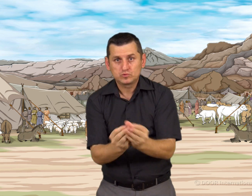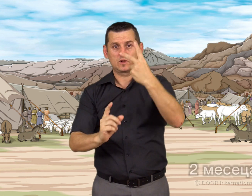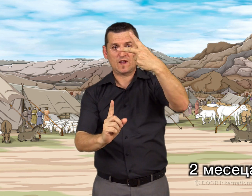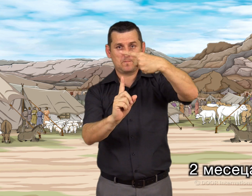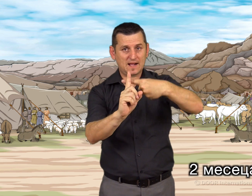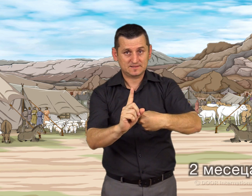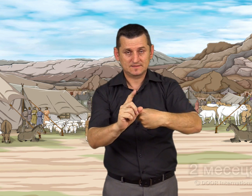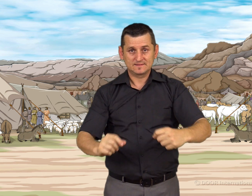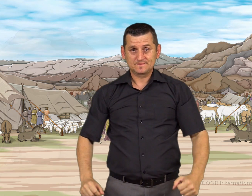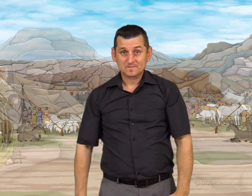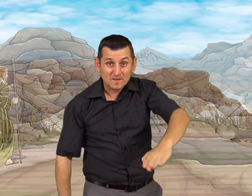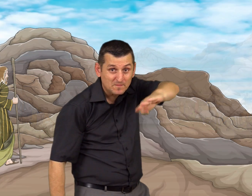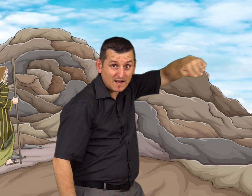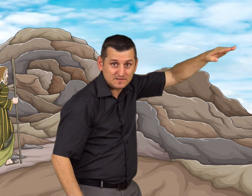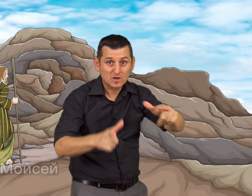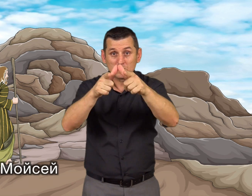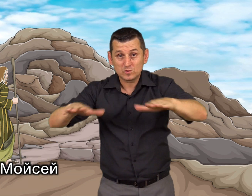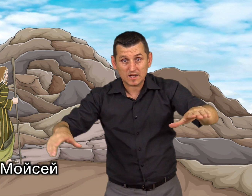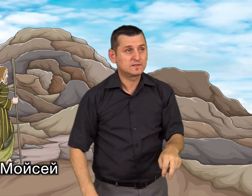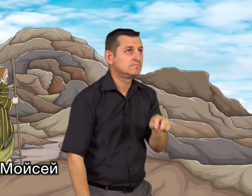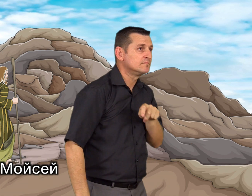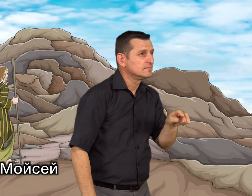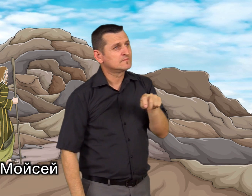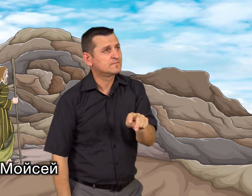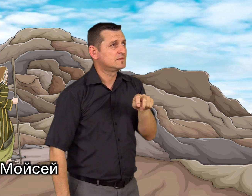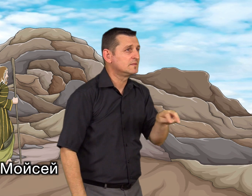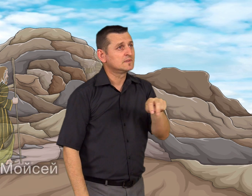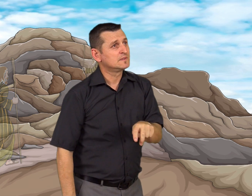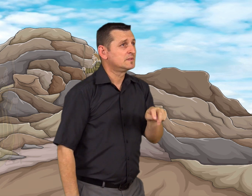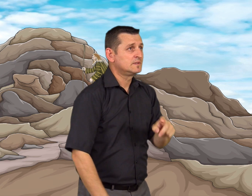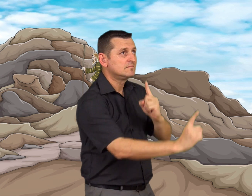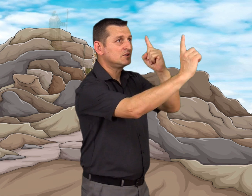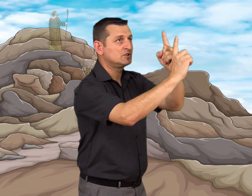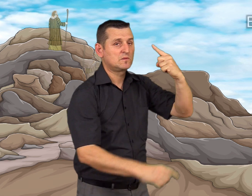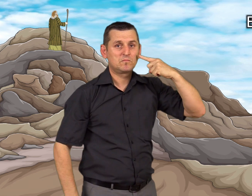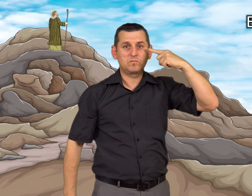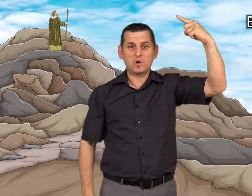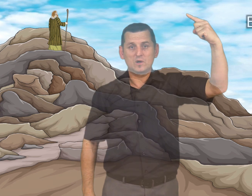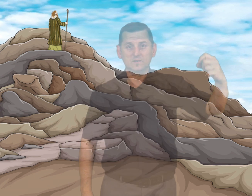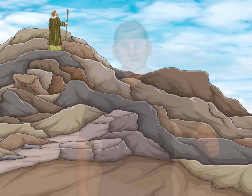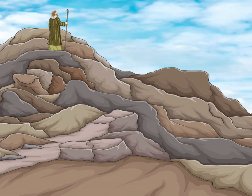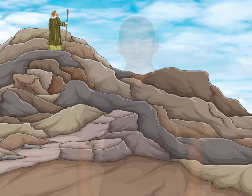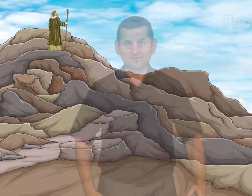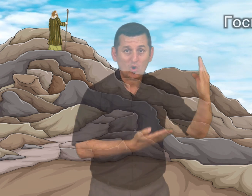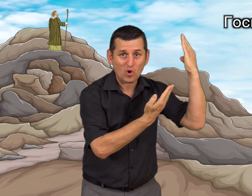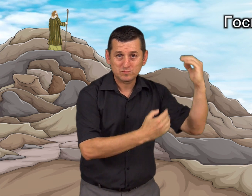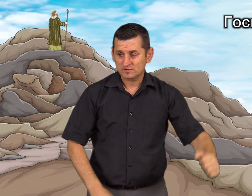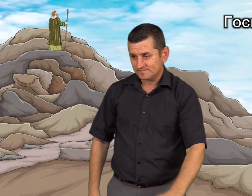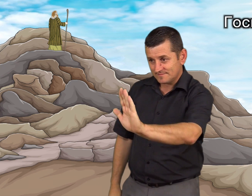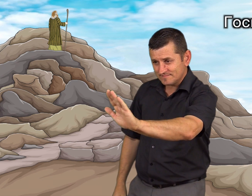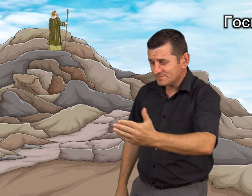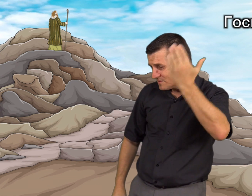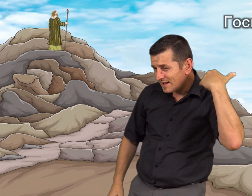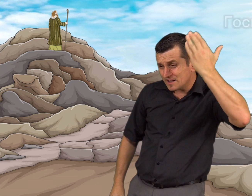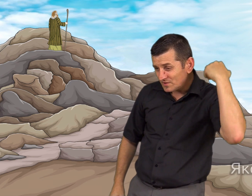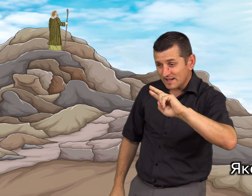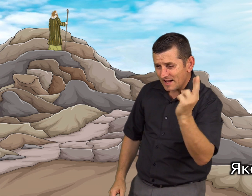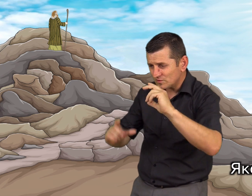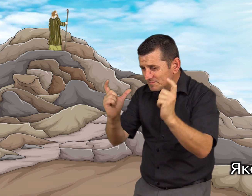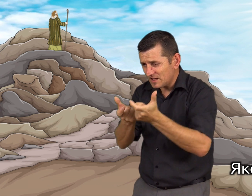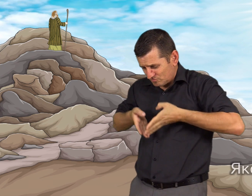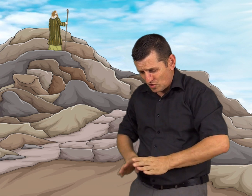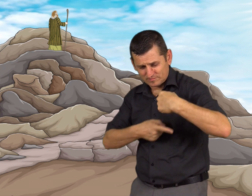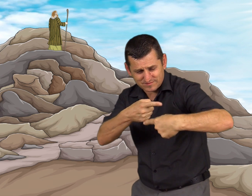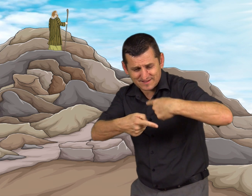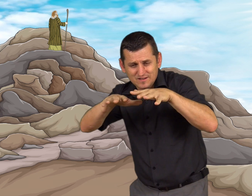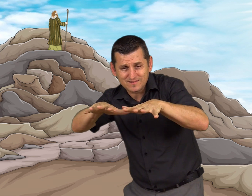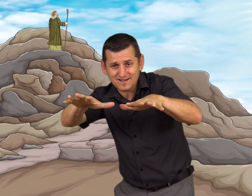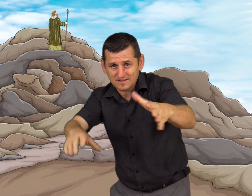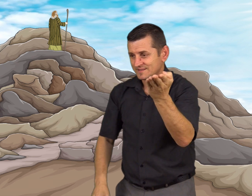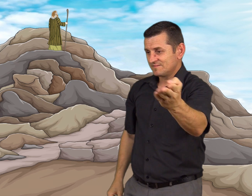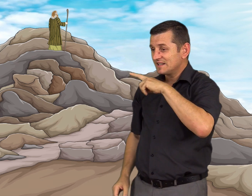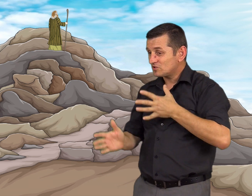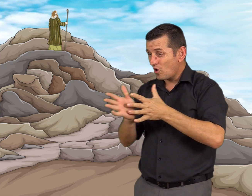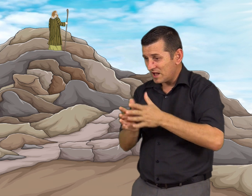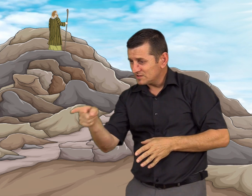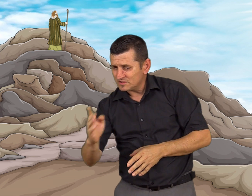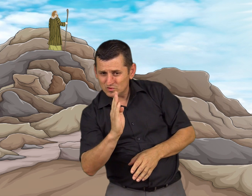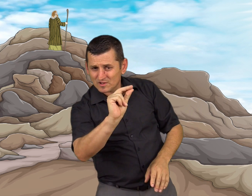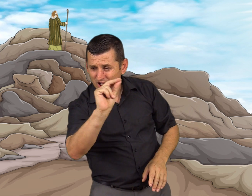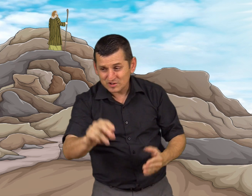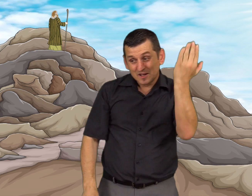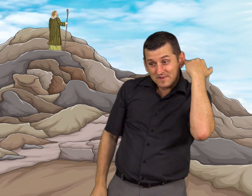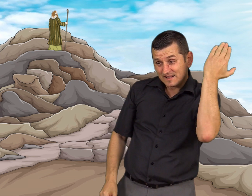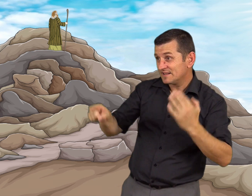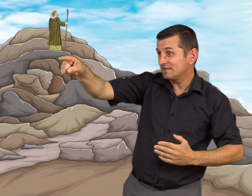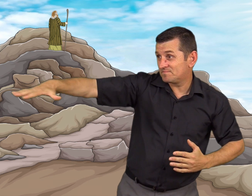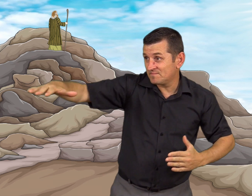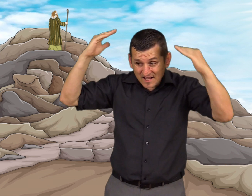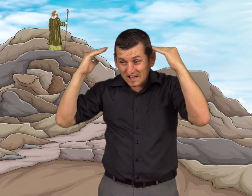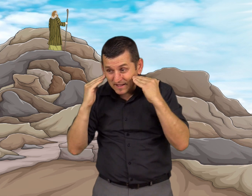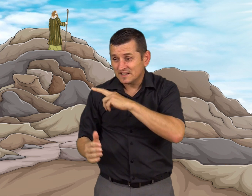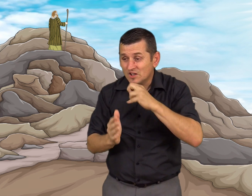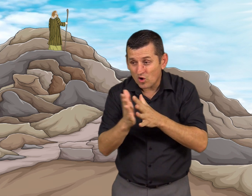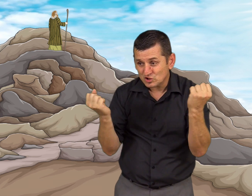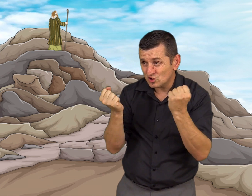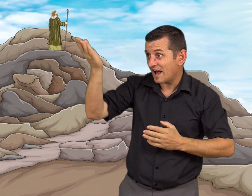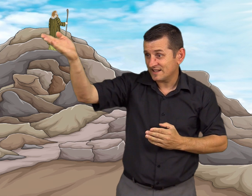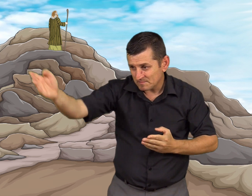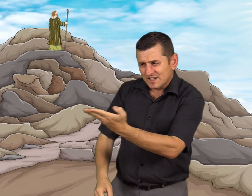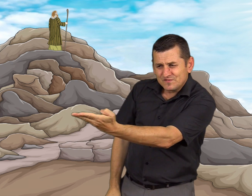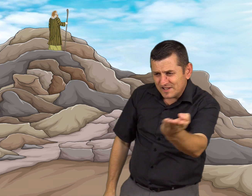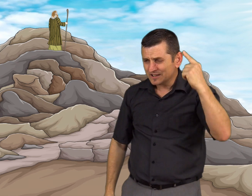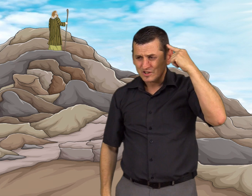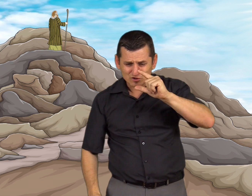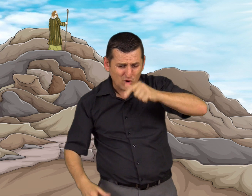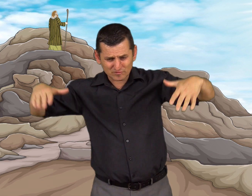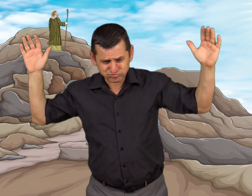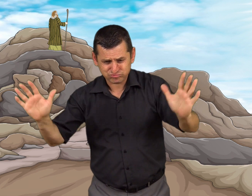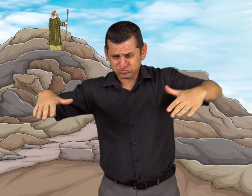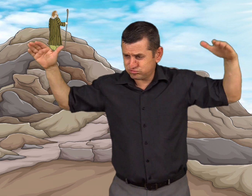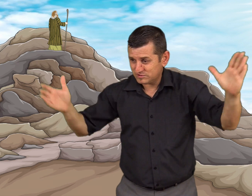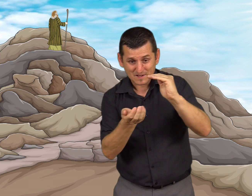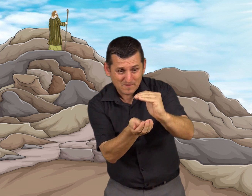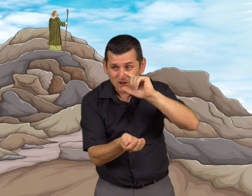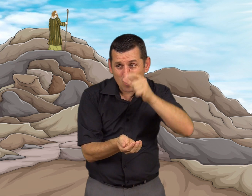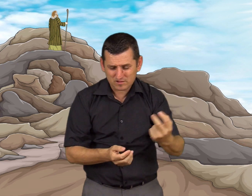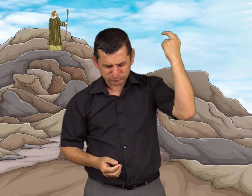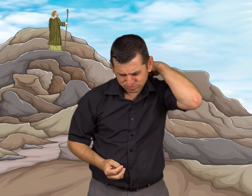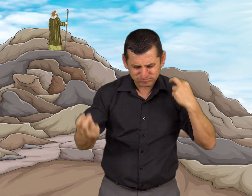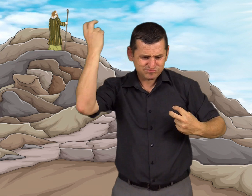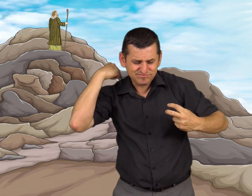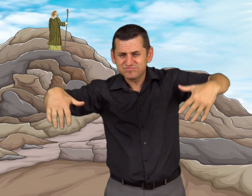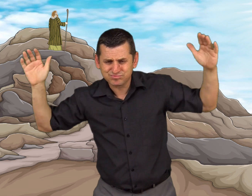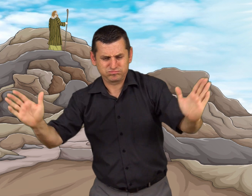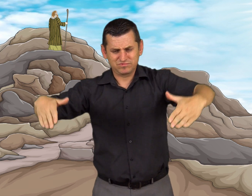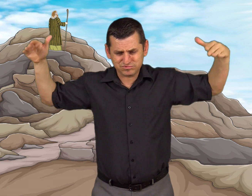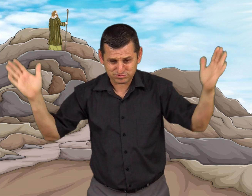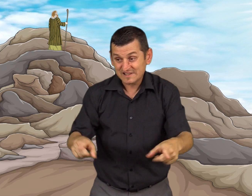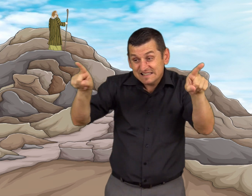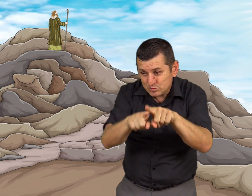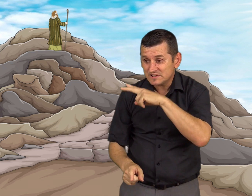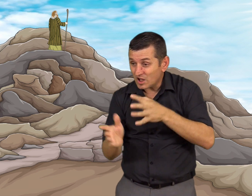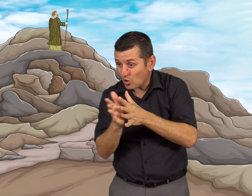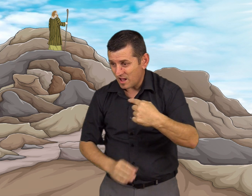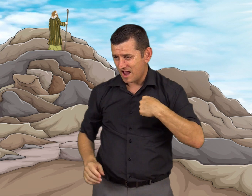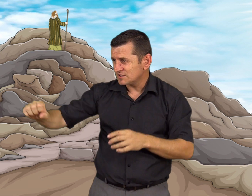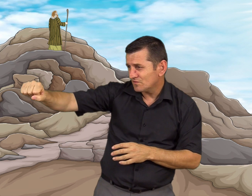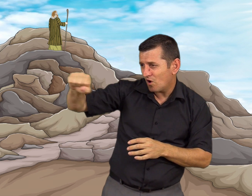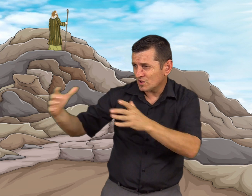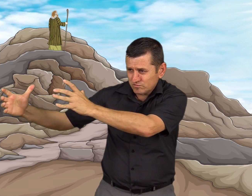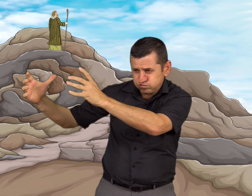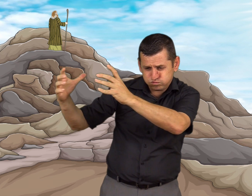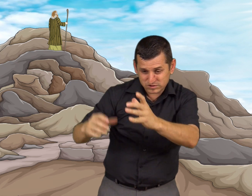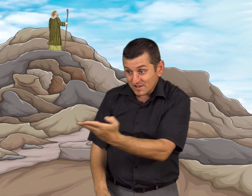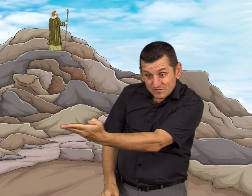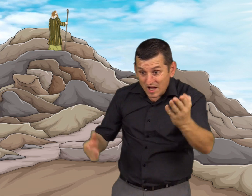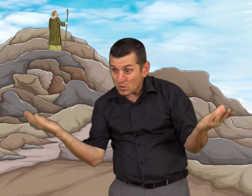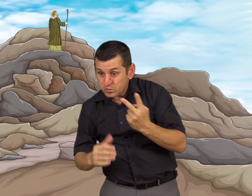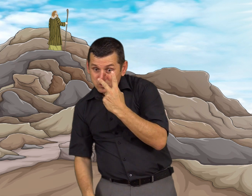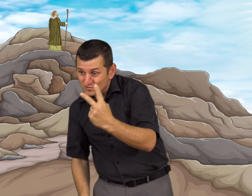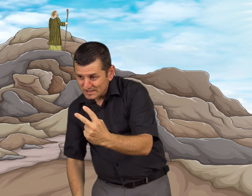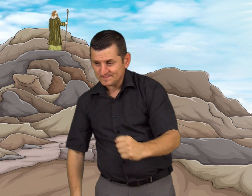Then Moses went up to God, and the LORD called to him from the mountain, “This is what you are to tell the house of Jacob and explain to the sons of Israel: ‘You have seen for yourselves what I did to Egypt, and how I carried you on eagles’ wings and brought you to Myself.